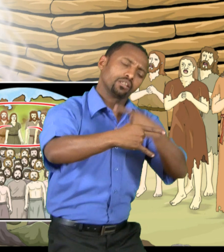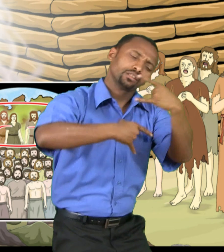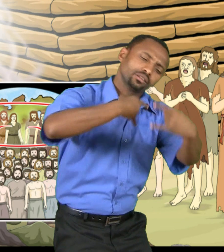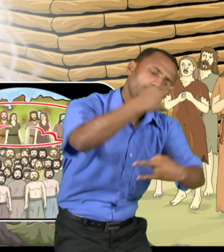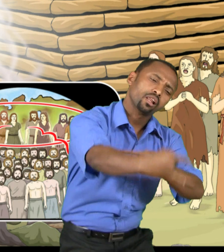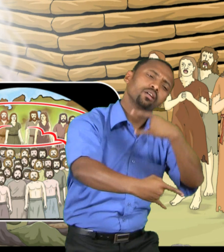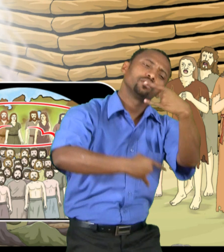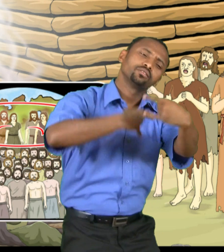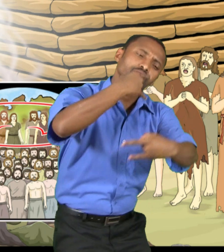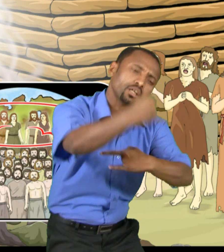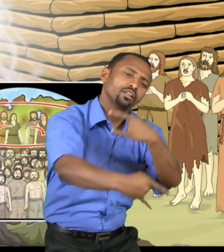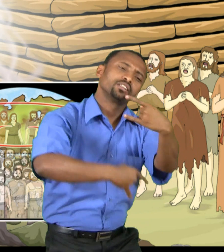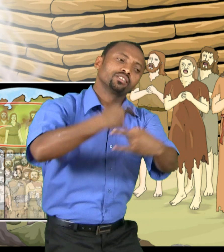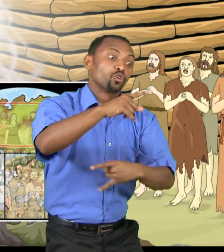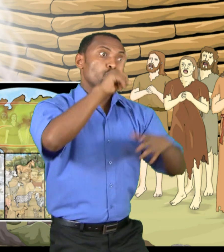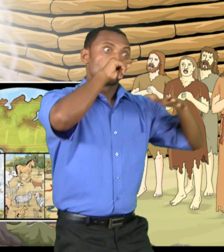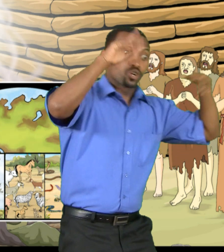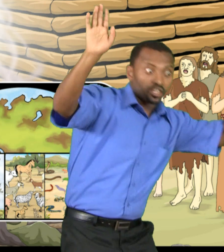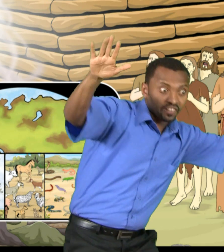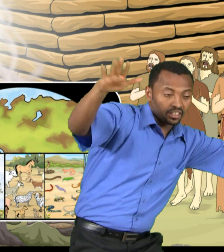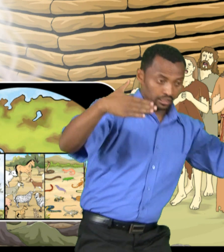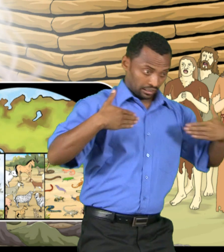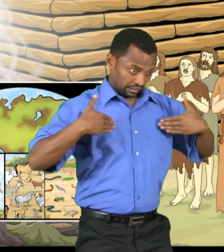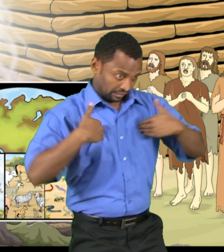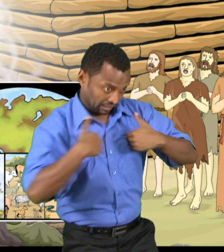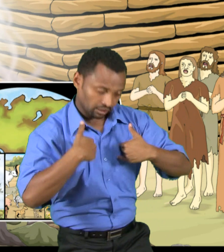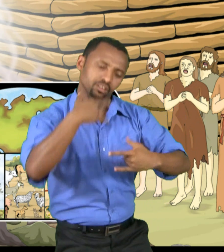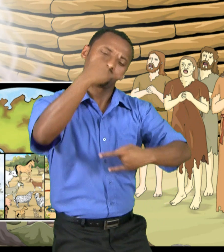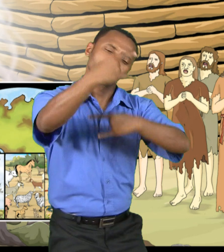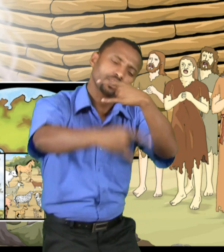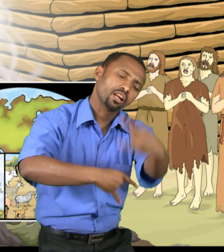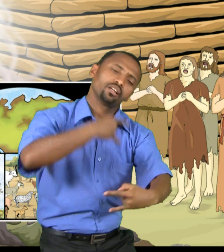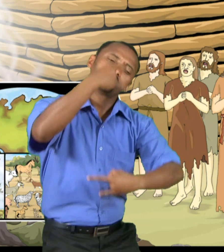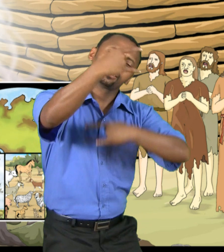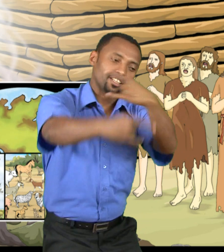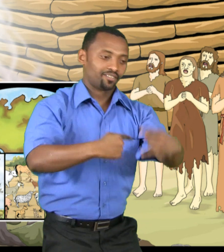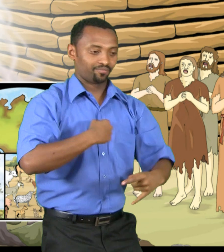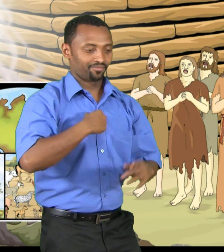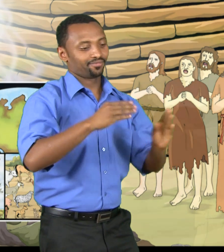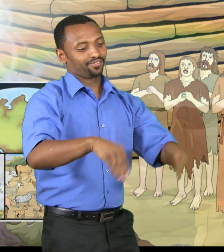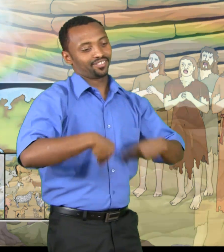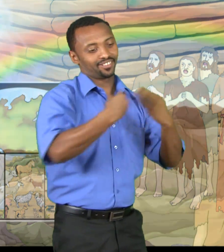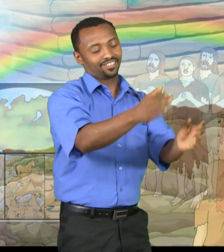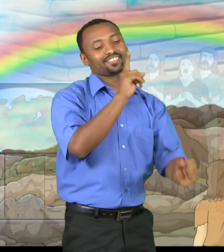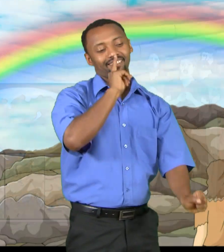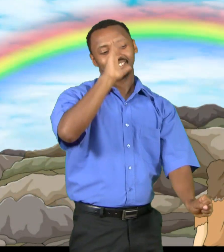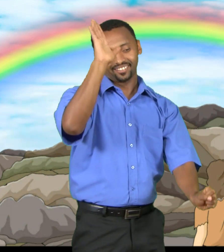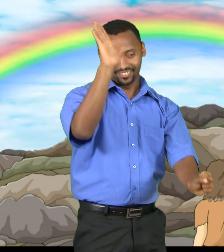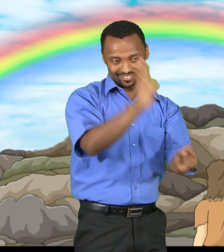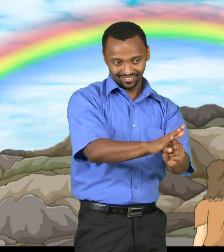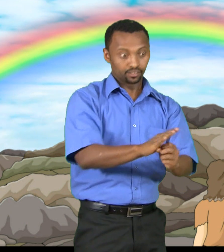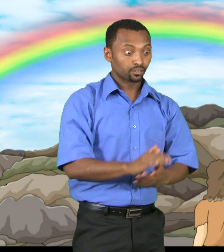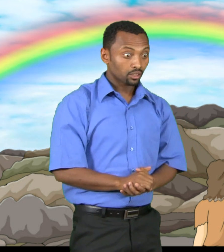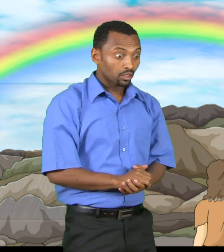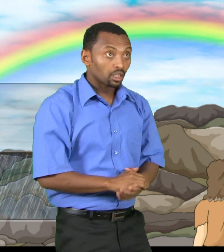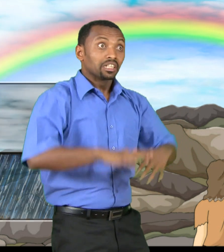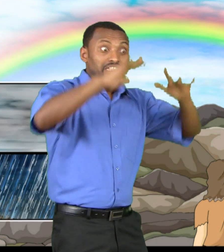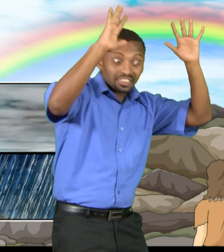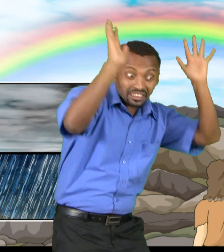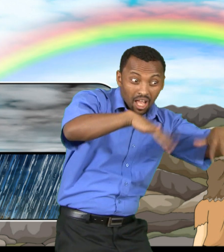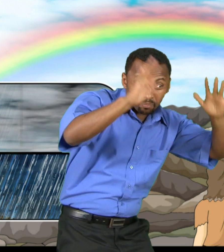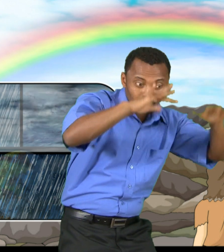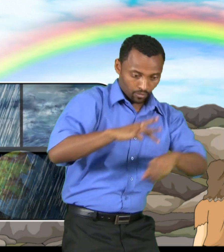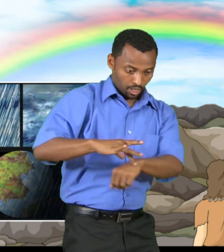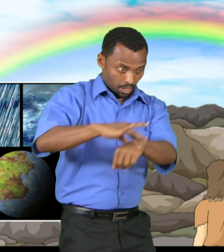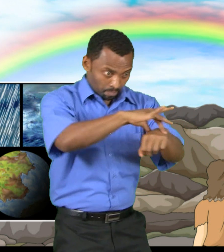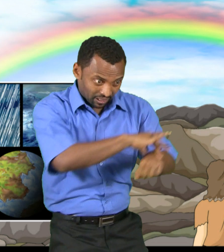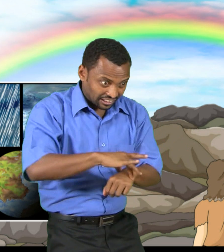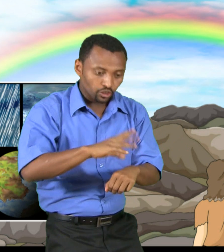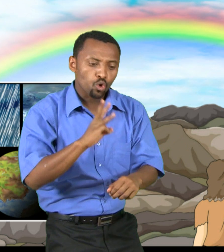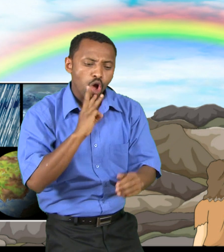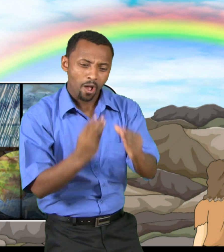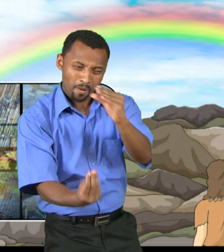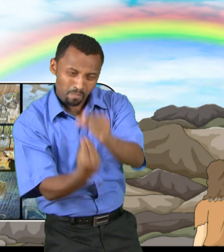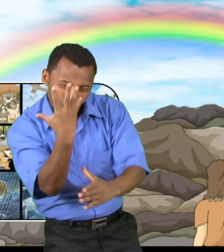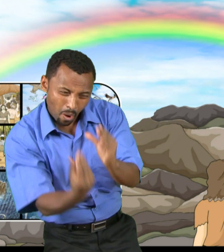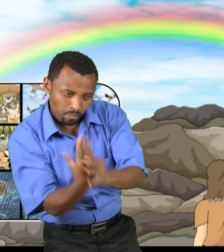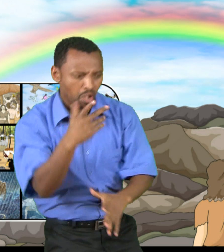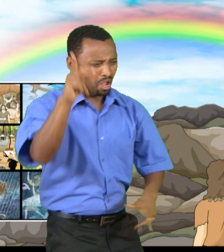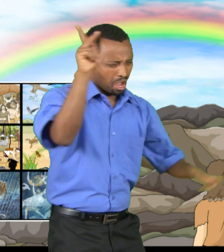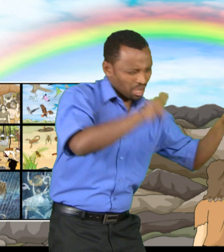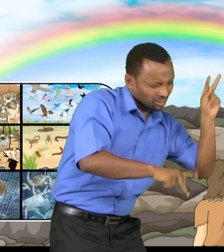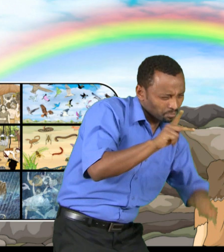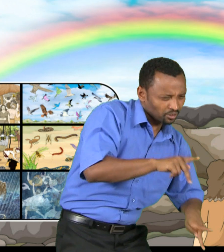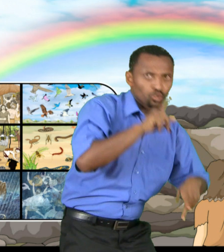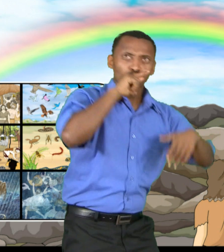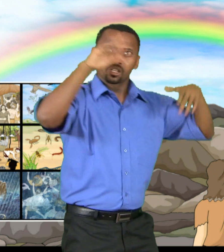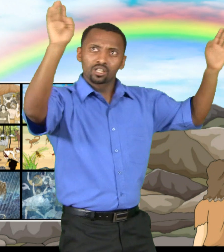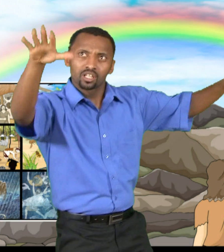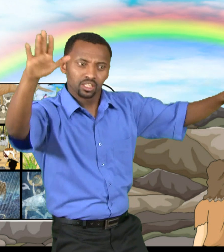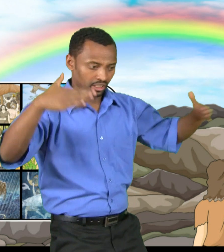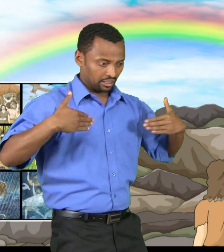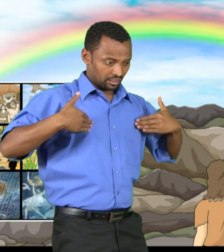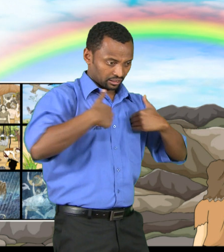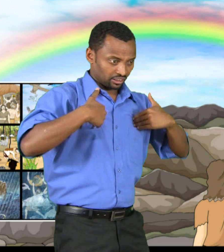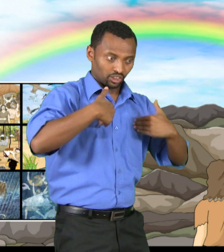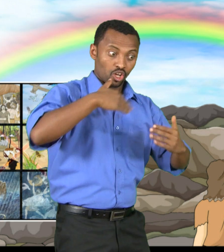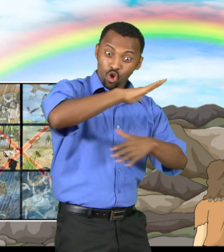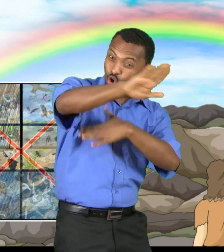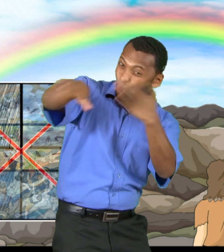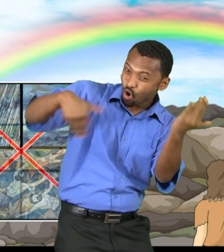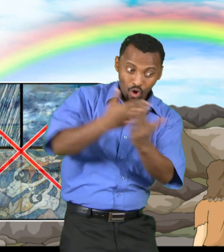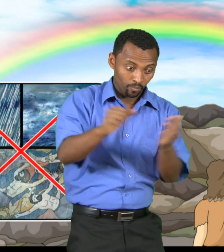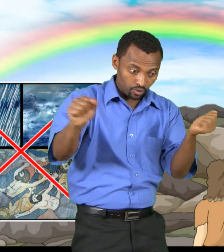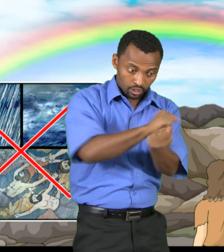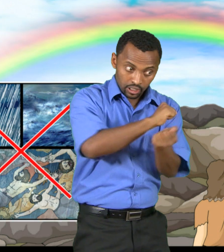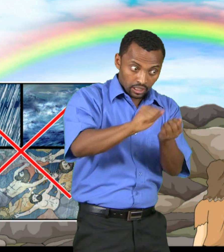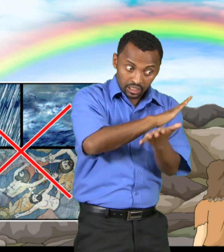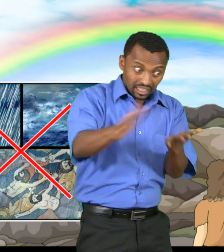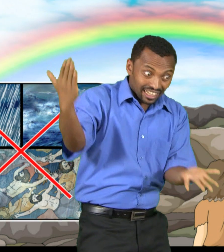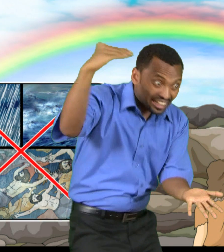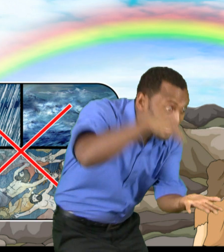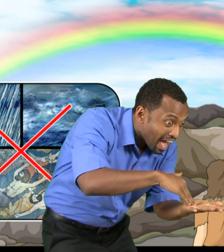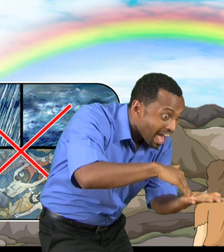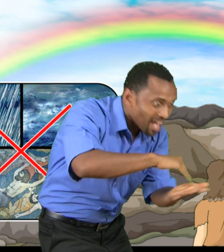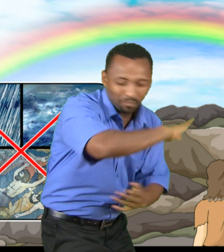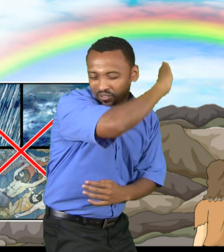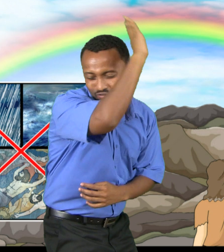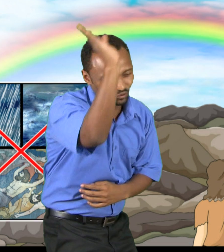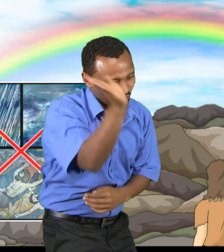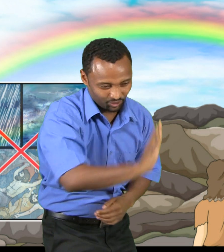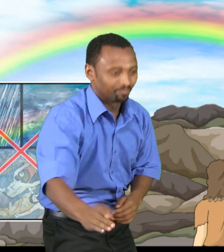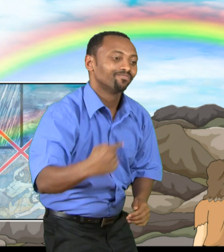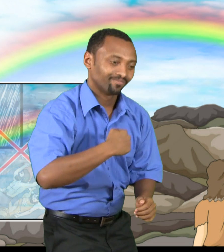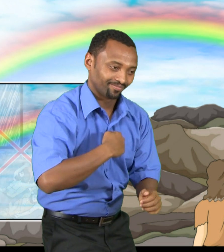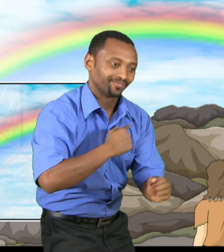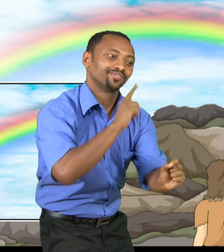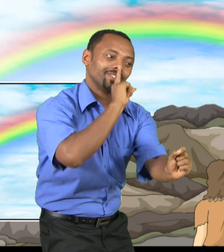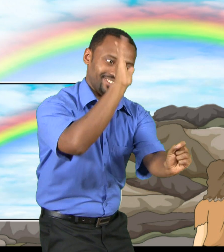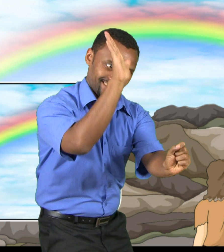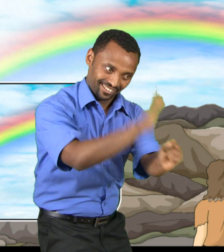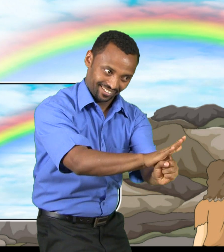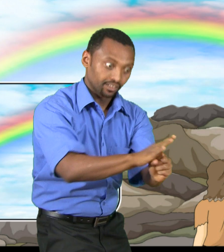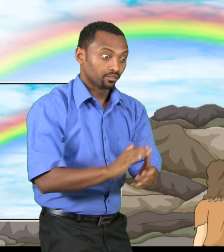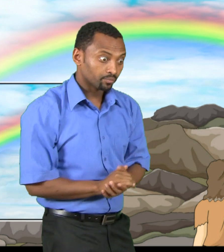Then God said to Noah and his sons with him, “Behold, I now establish My covenant with you and your descendants after you, and with every living creature that was with you—the birds, the livestock, and every beast of the earth—every living thing that came out of the ark. And I establish My covenant with you: Never again will all life be cut off by the waters of a flood; never again will there be a flood to destroy the earth.”